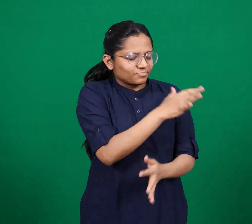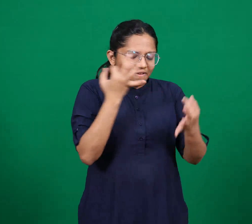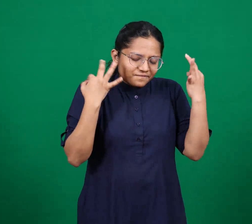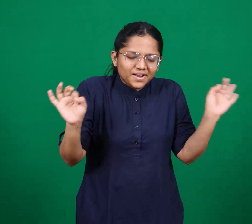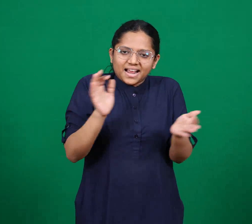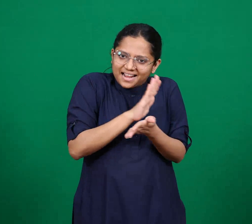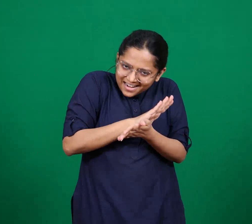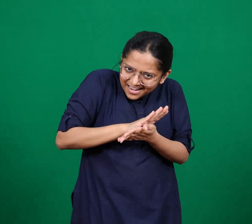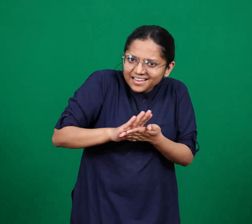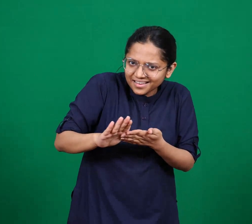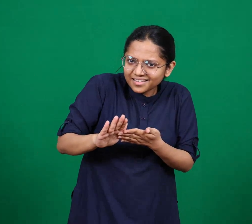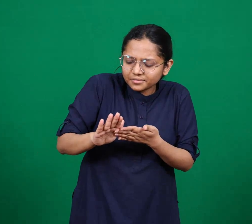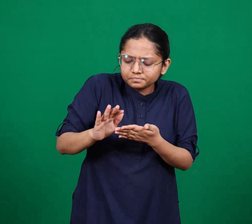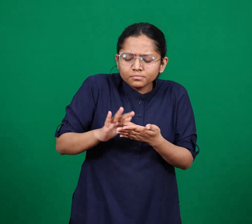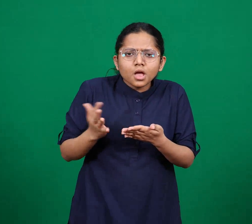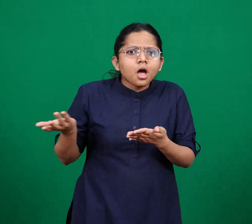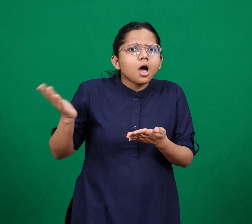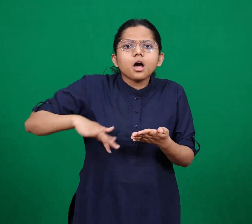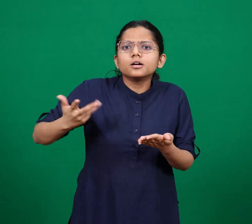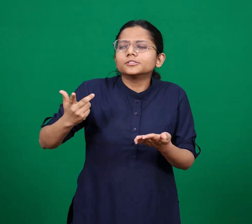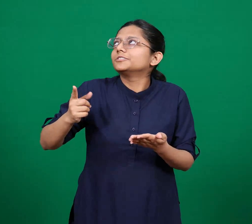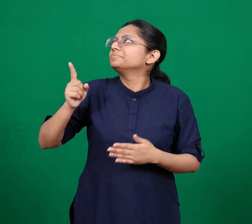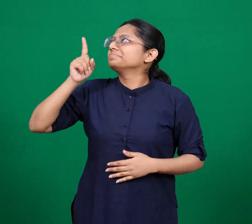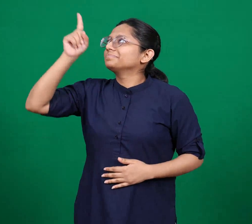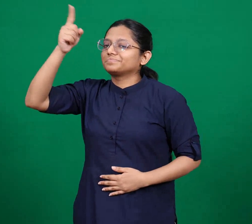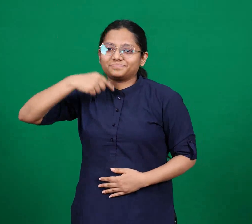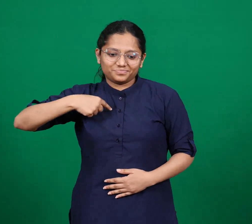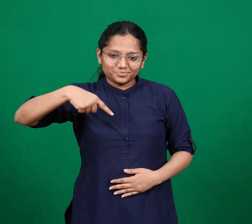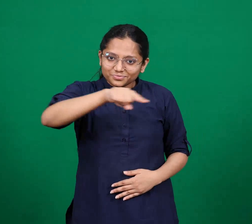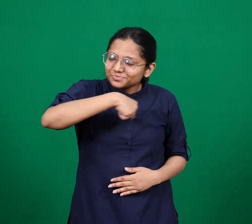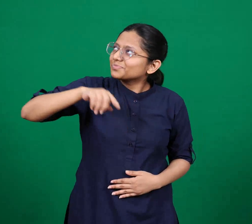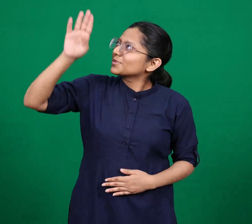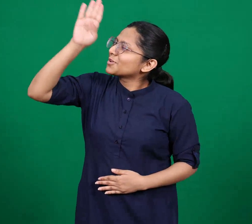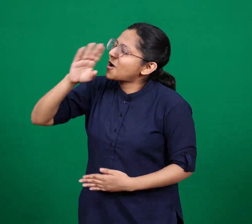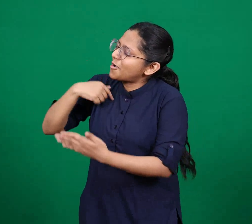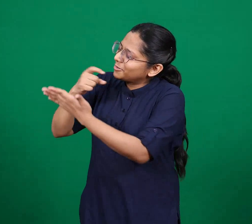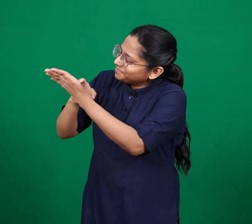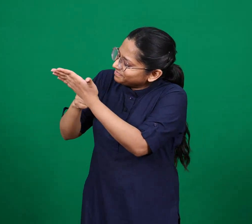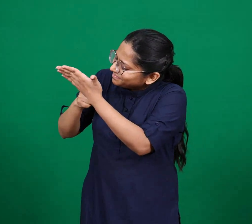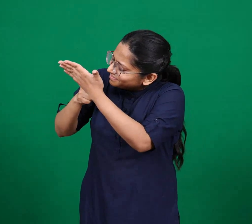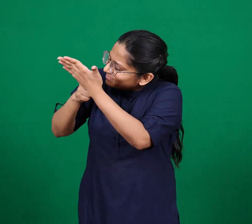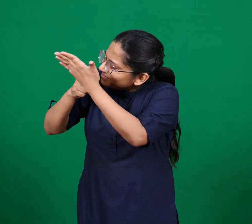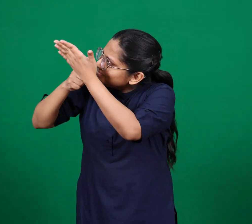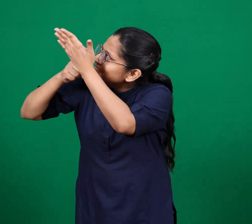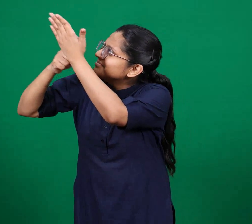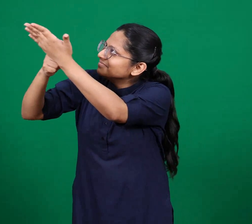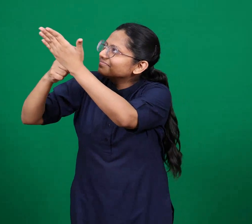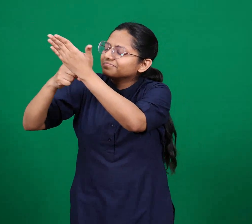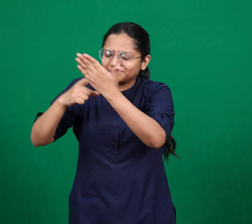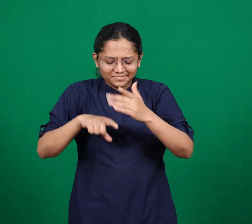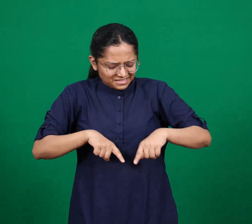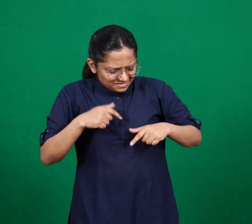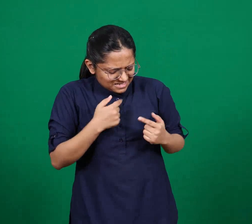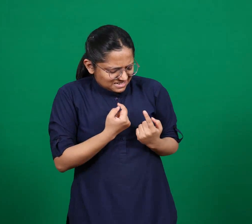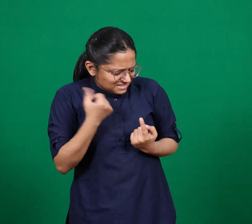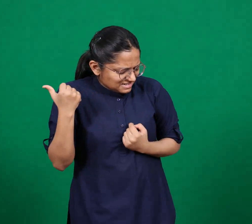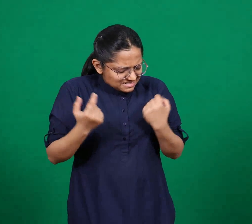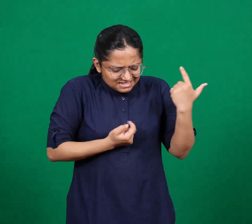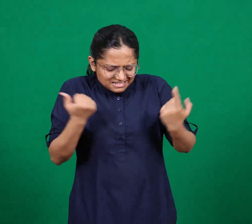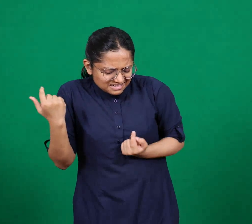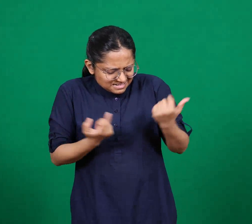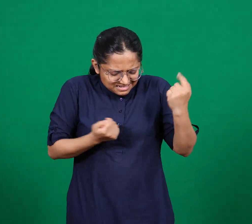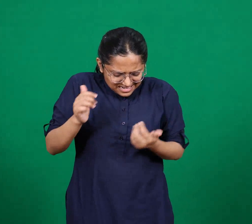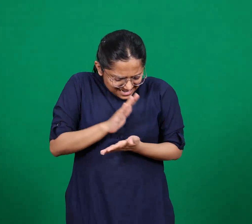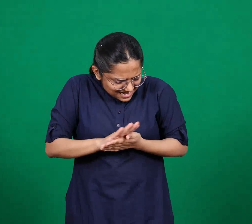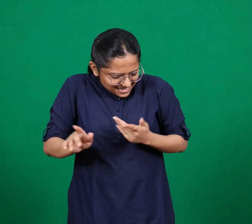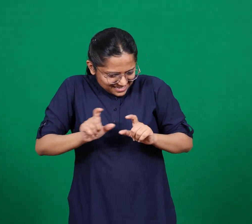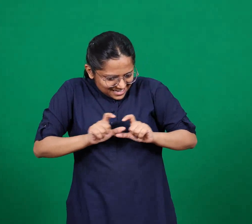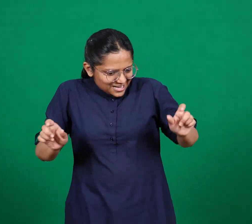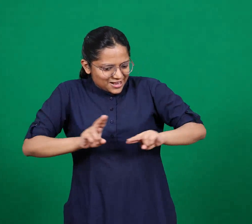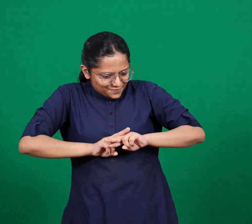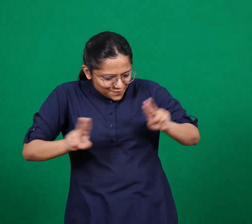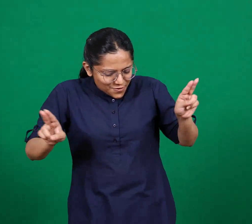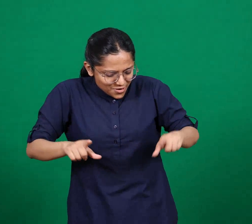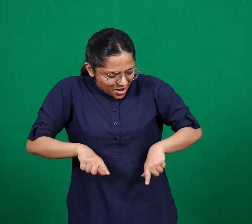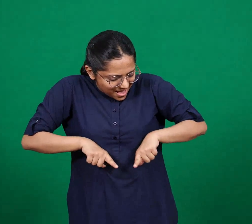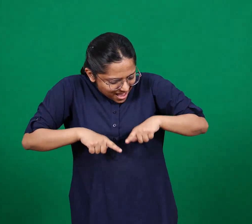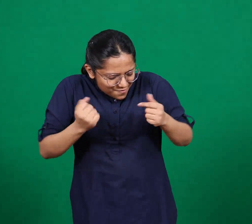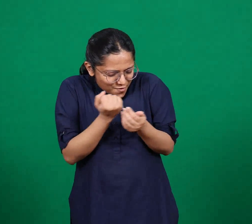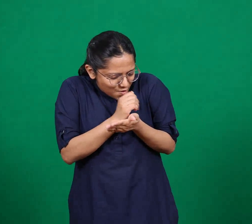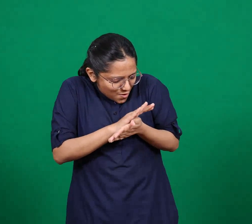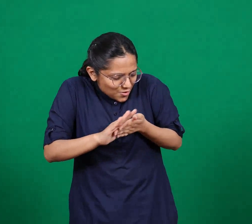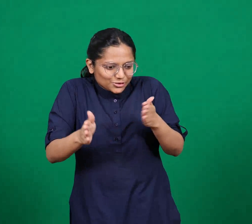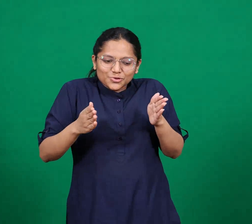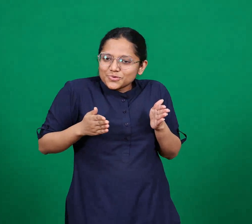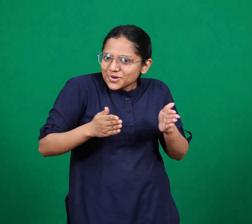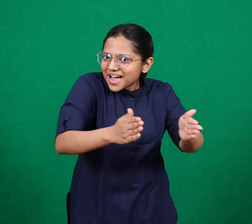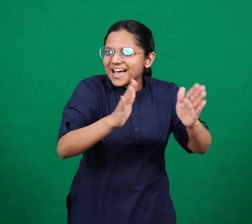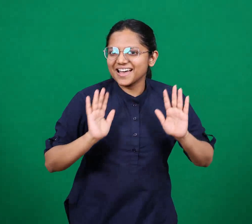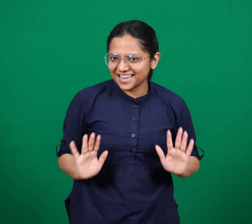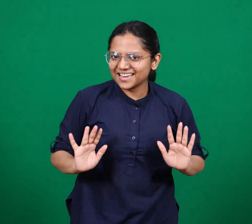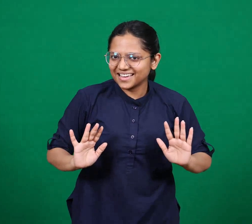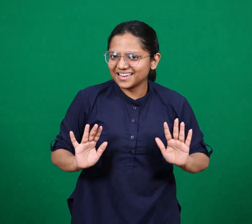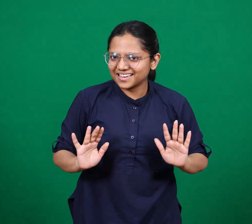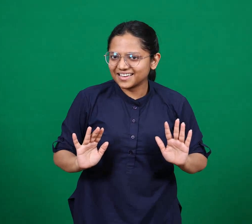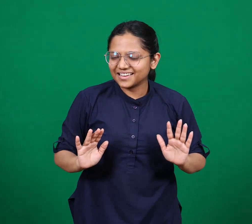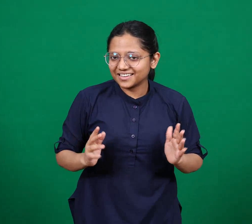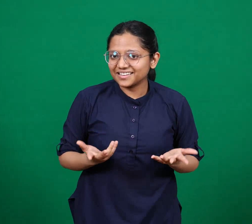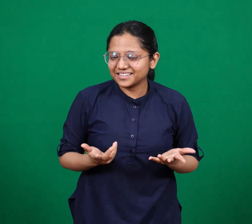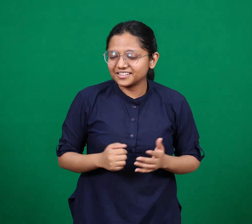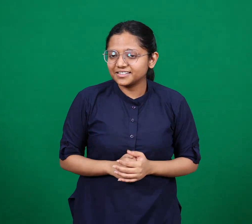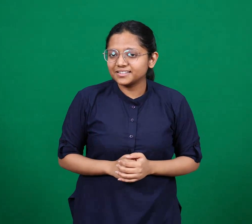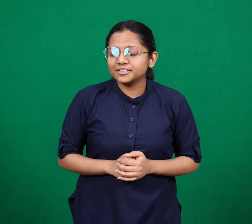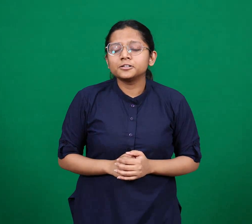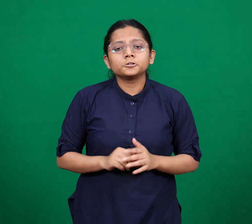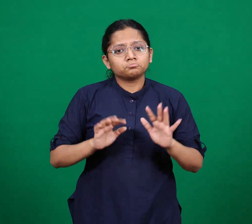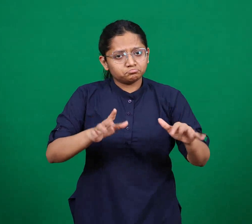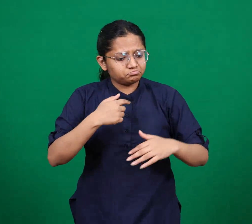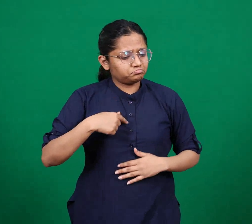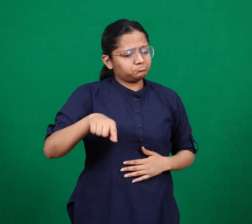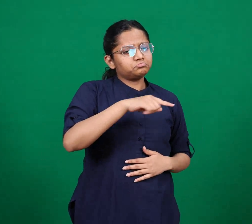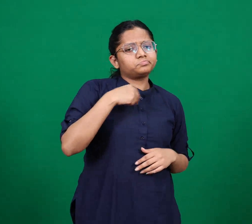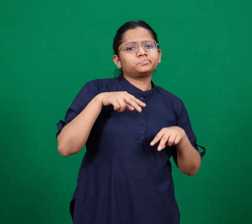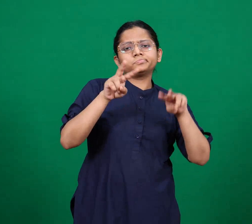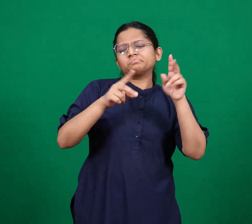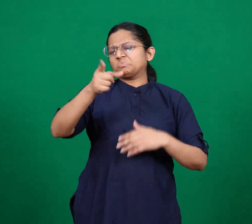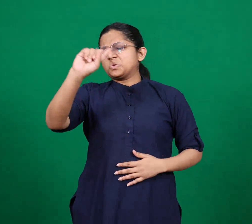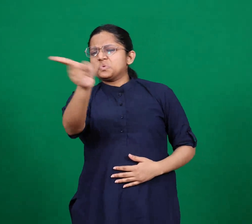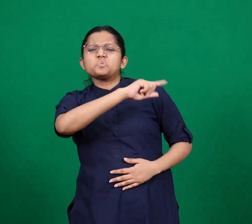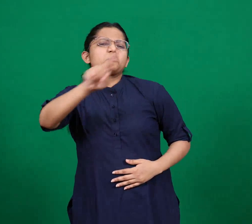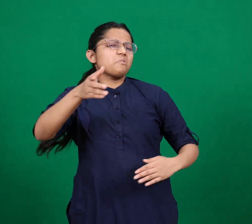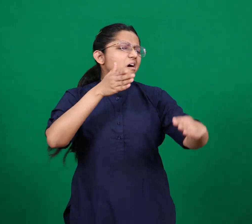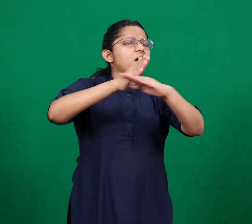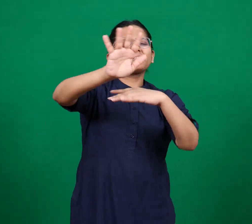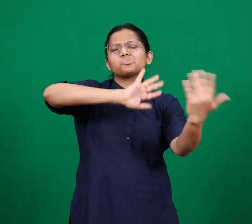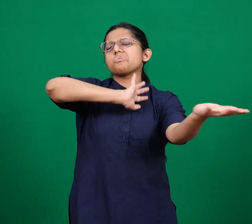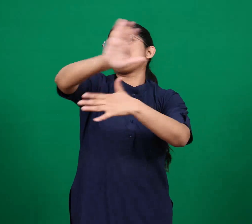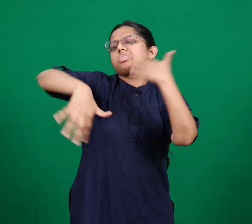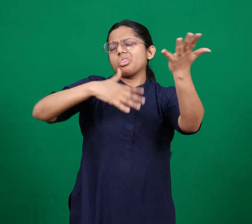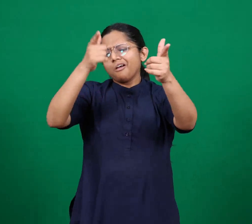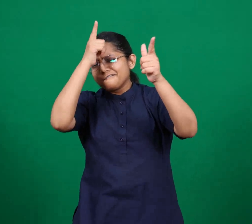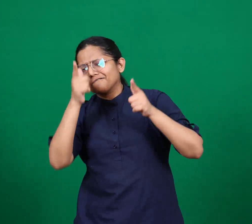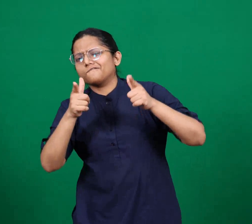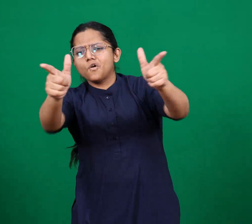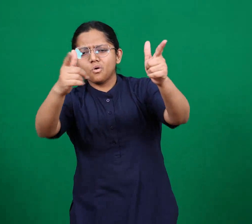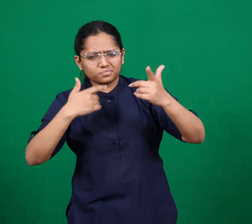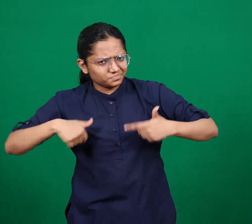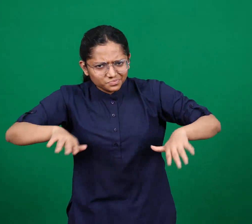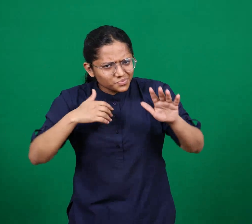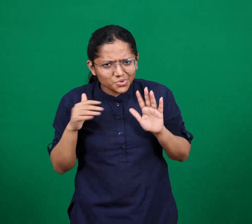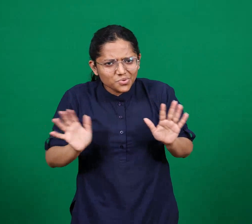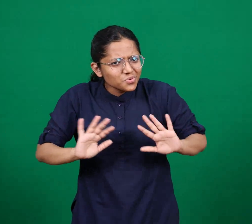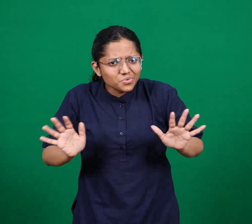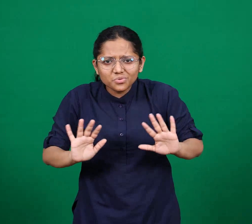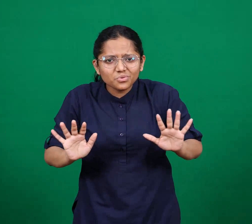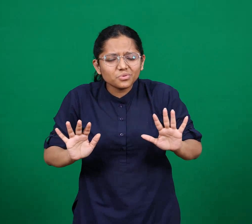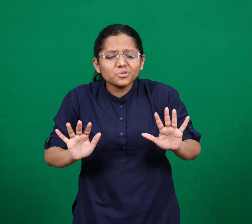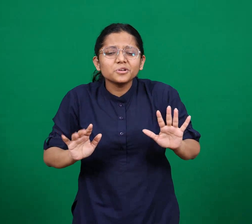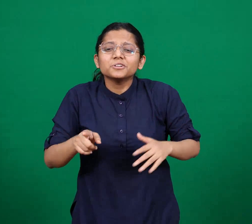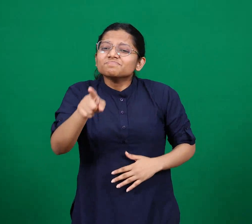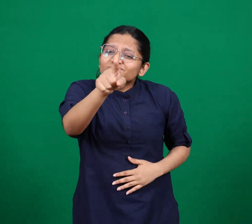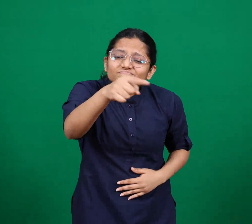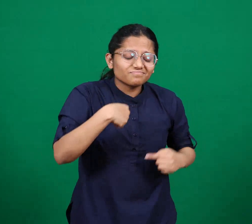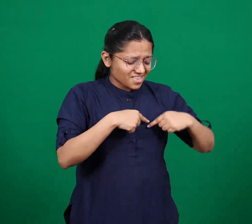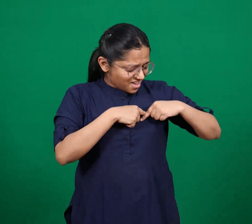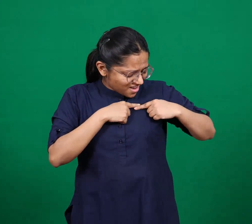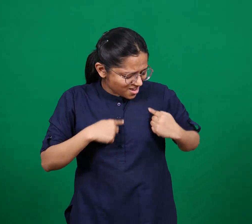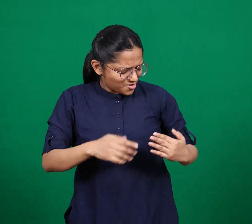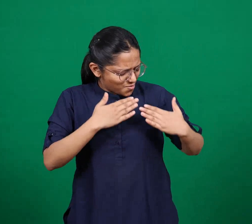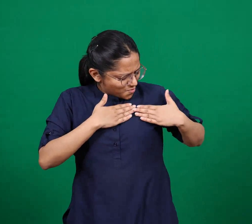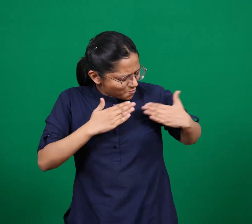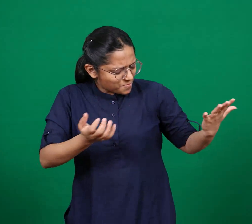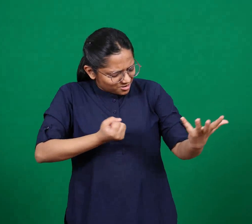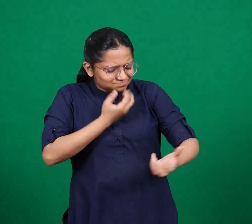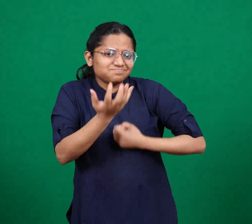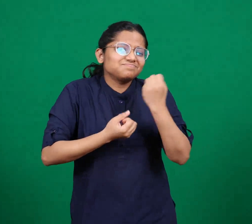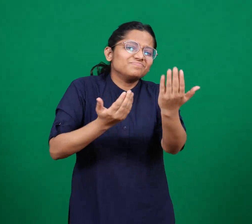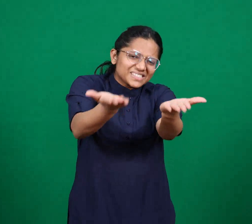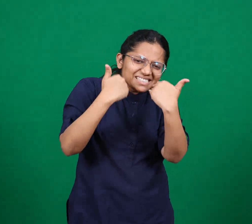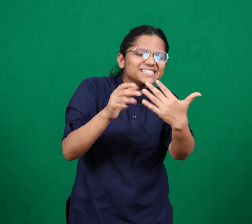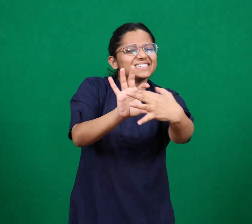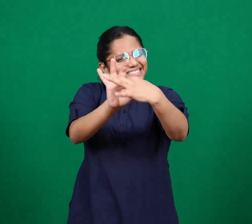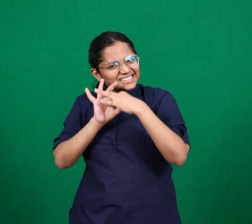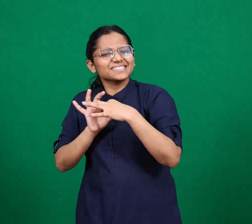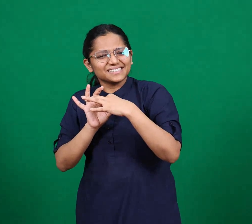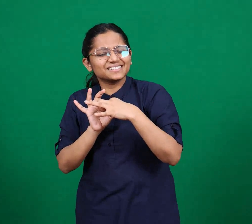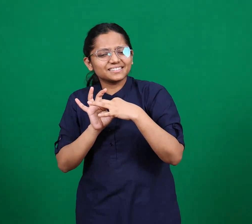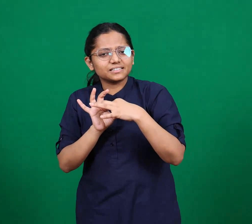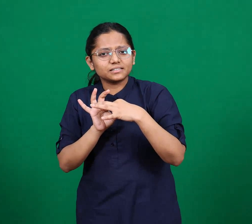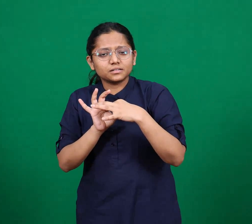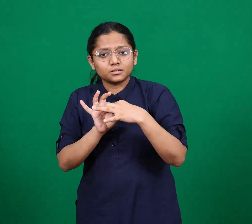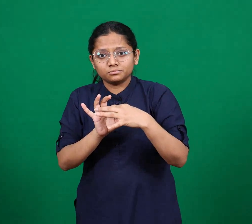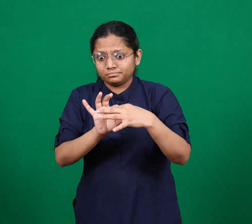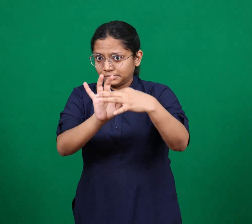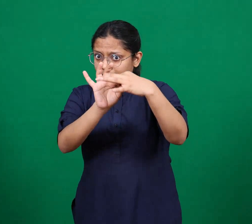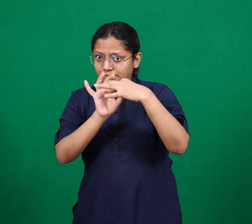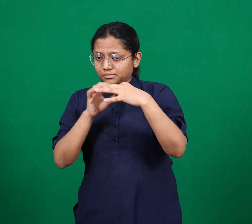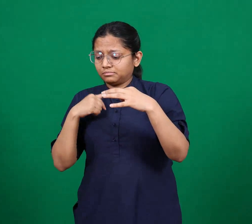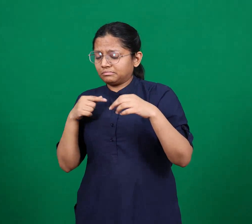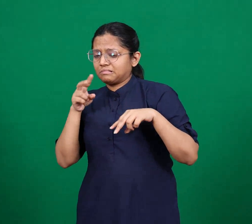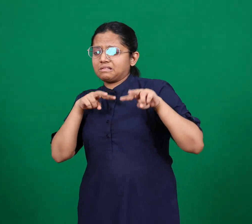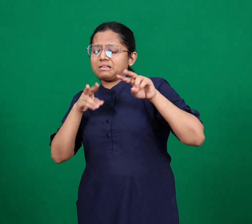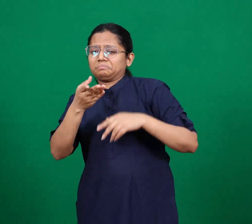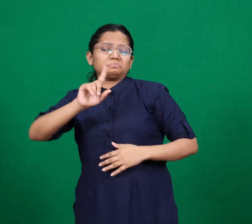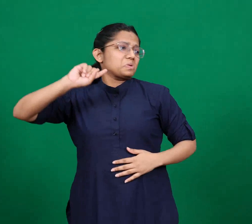Make room for us in your hearts. We have wronged no one, we have corrupted no one, we have exploited no one. I do not say this to condemn you.